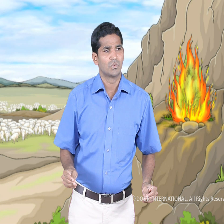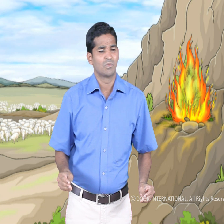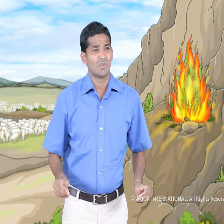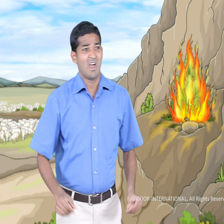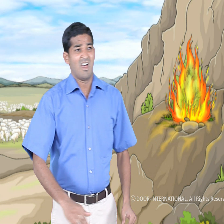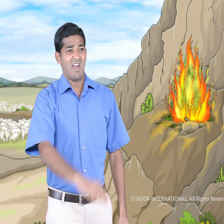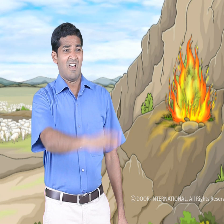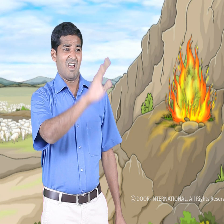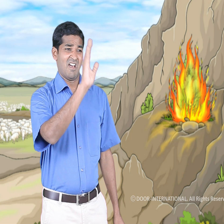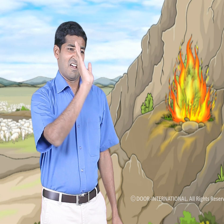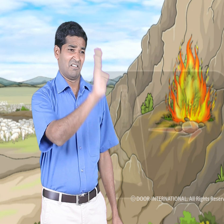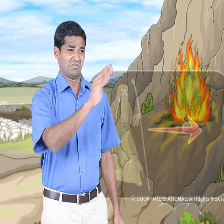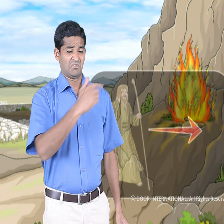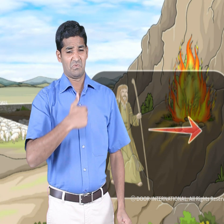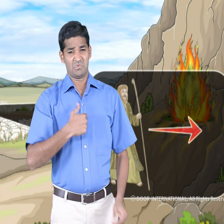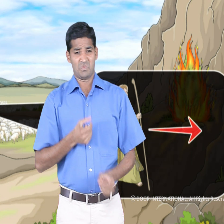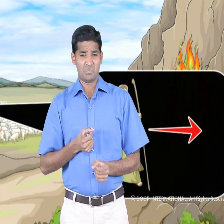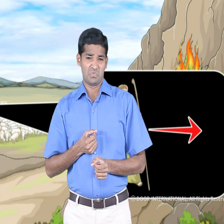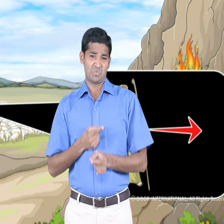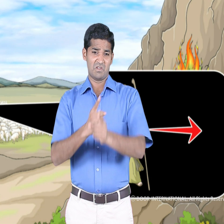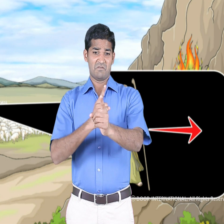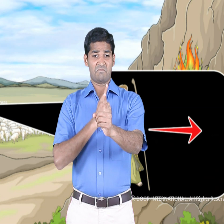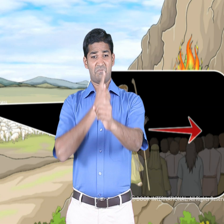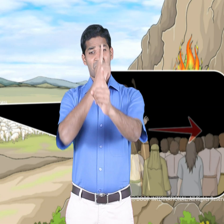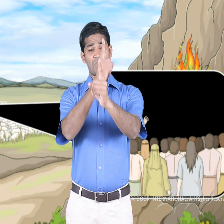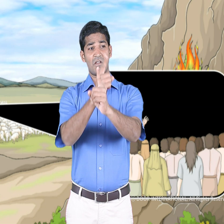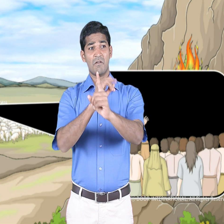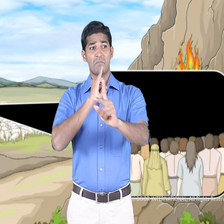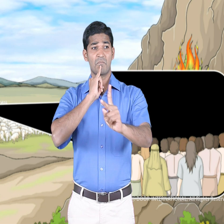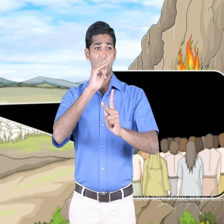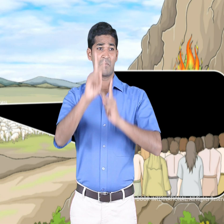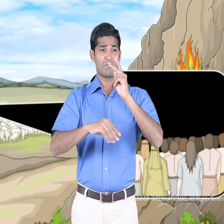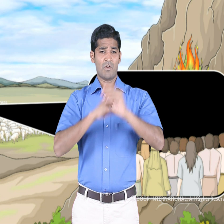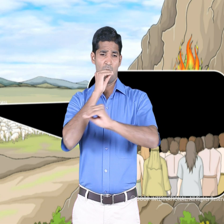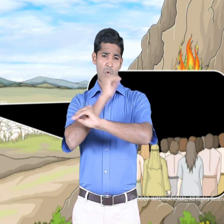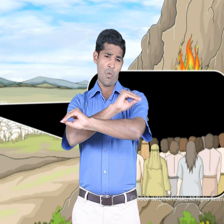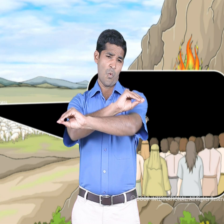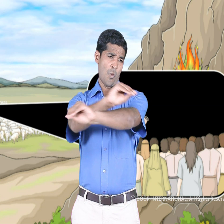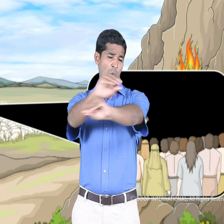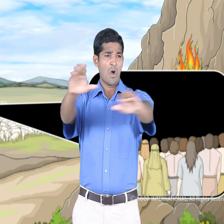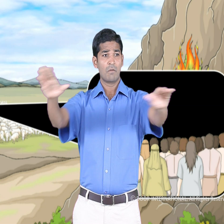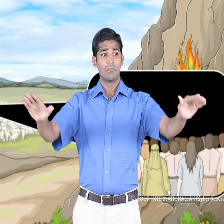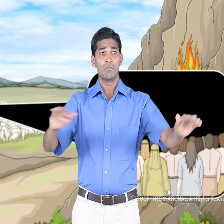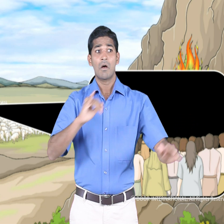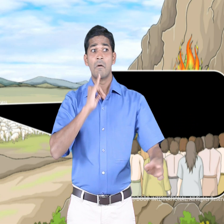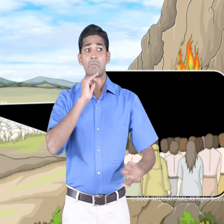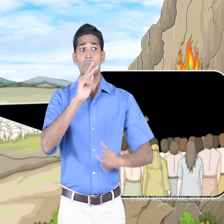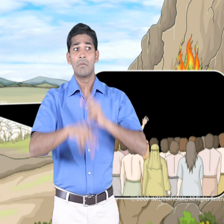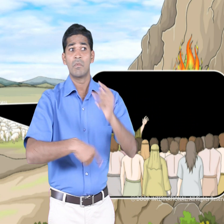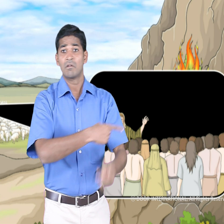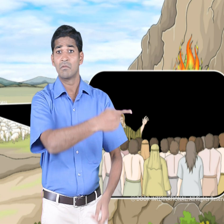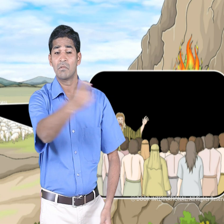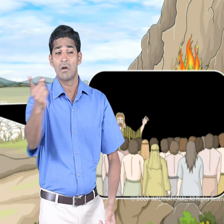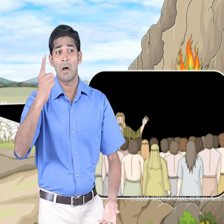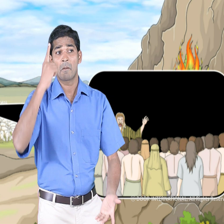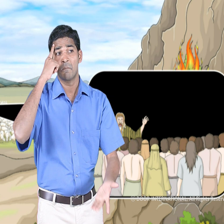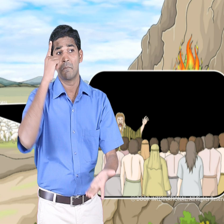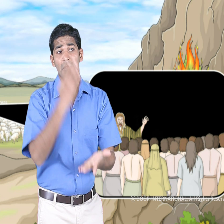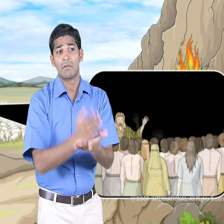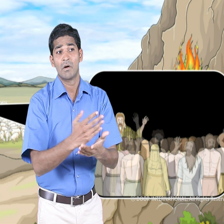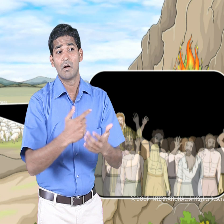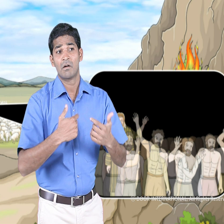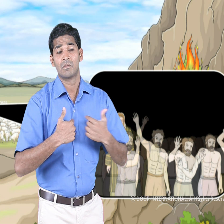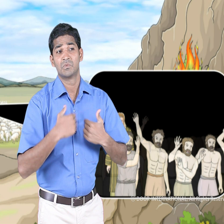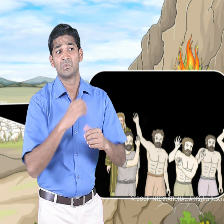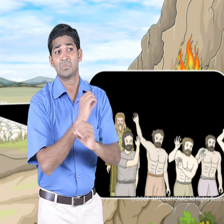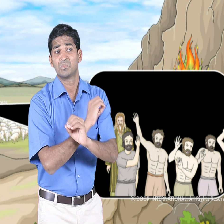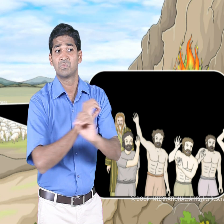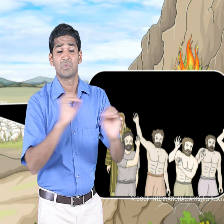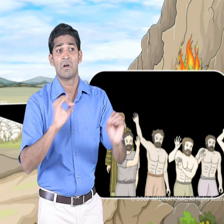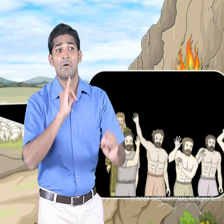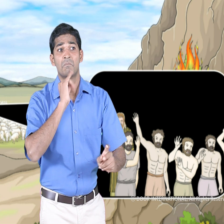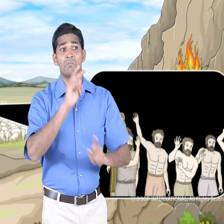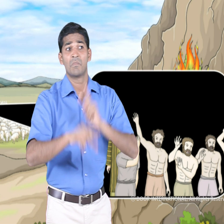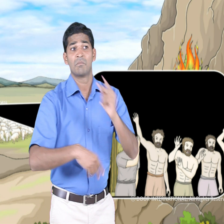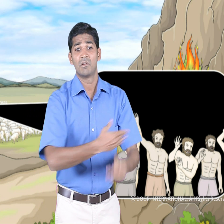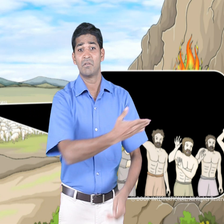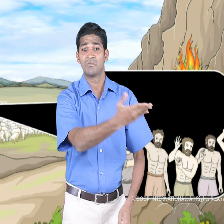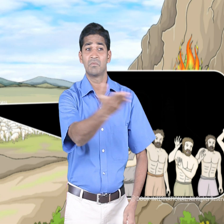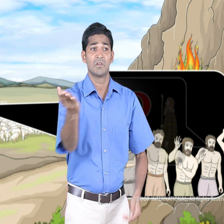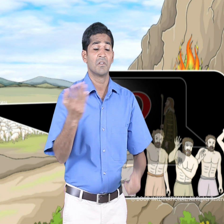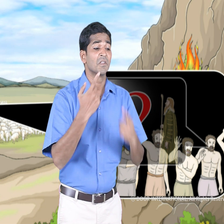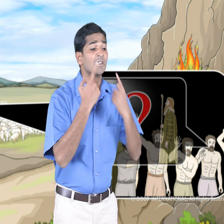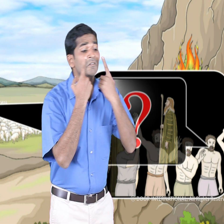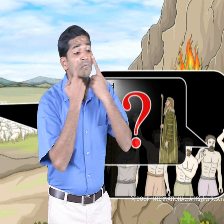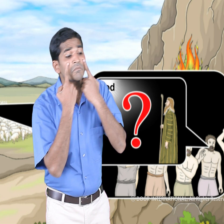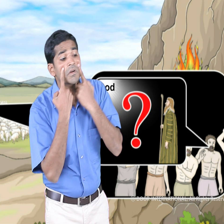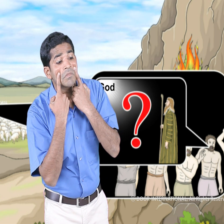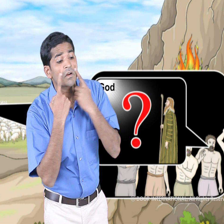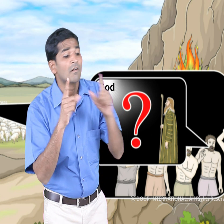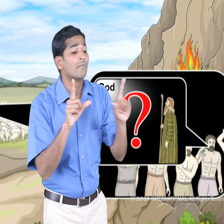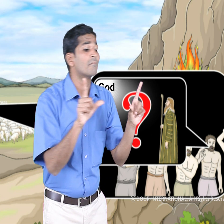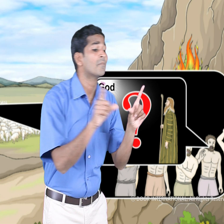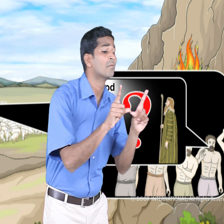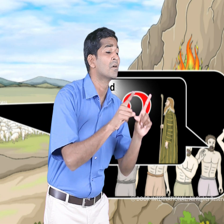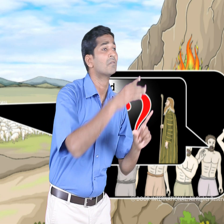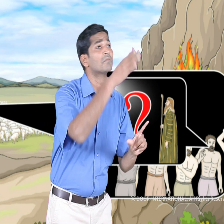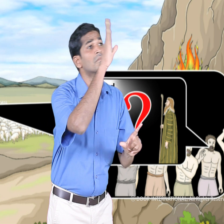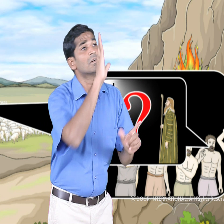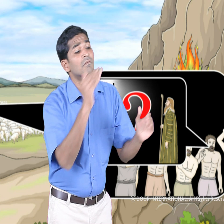Then Moses answered, “What if they do not believe me or listen to my voice?